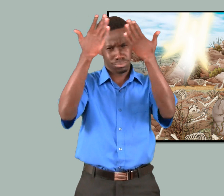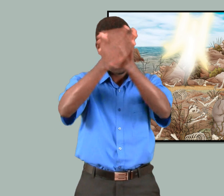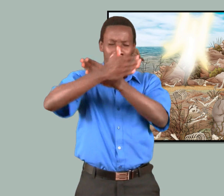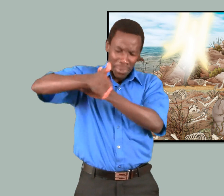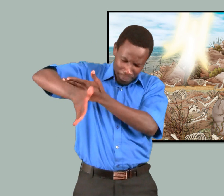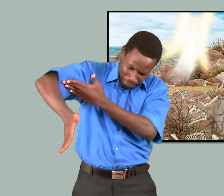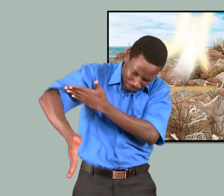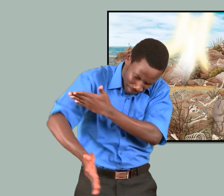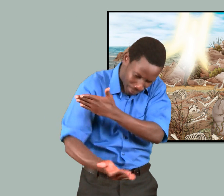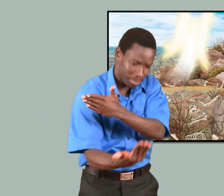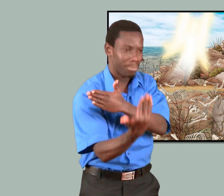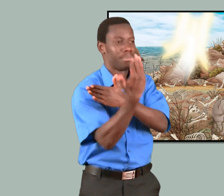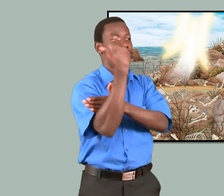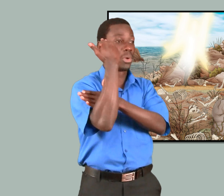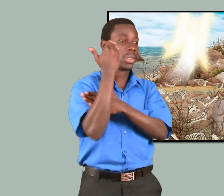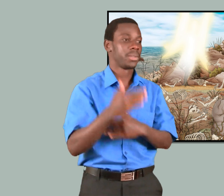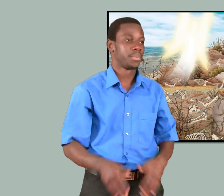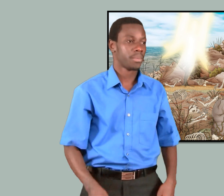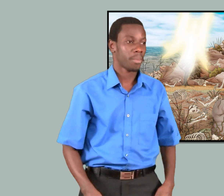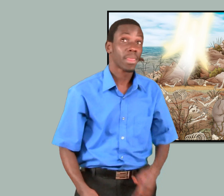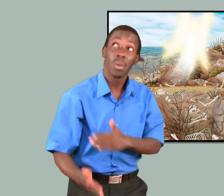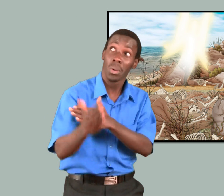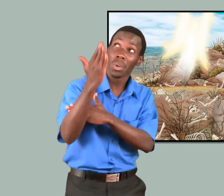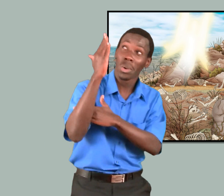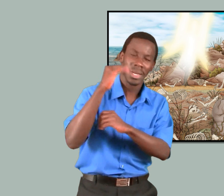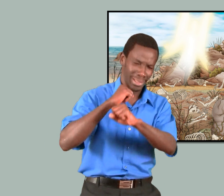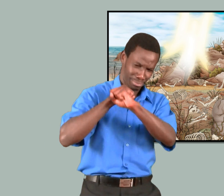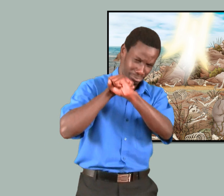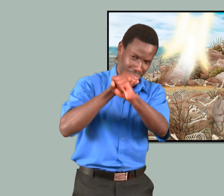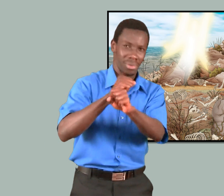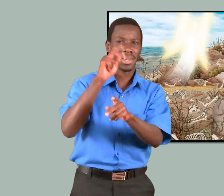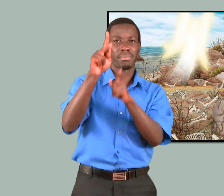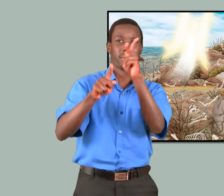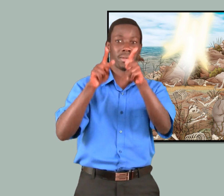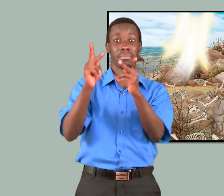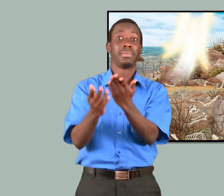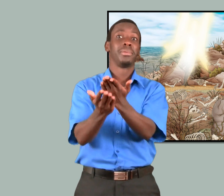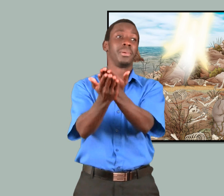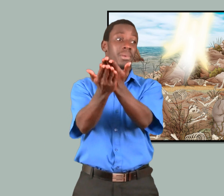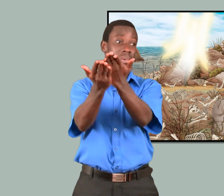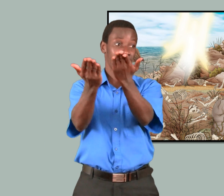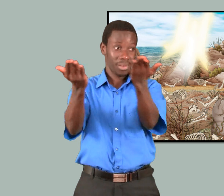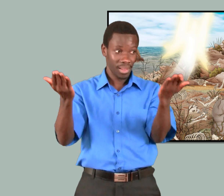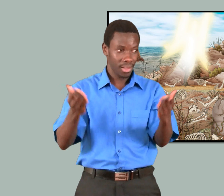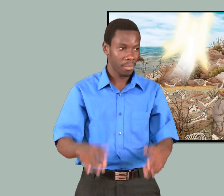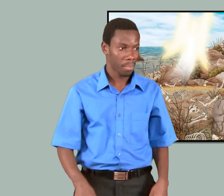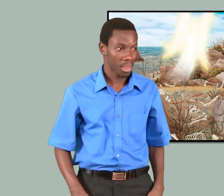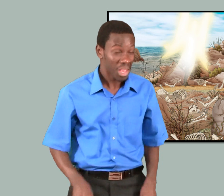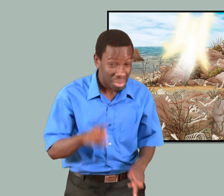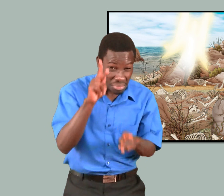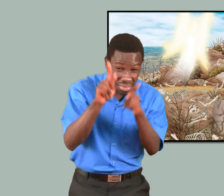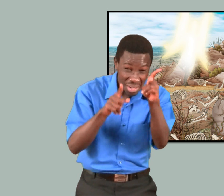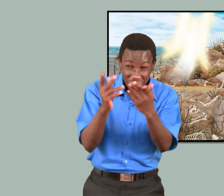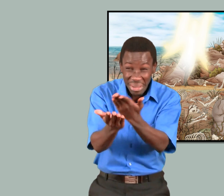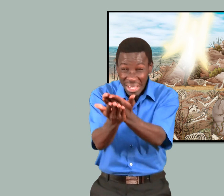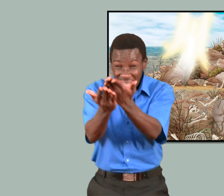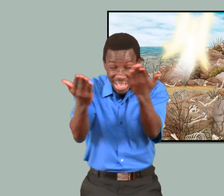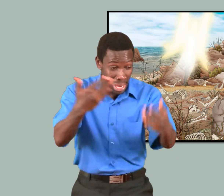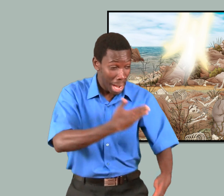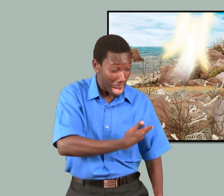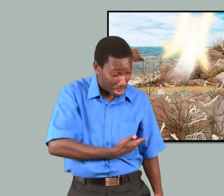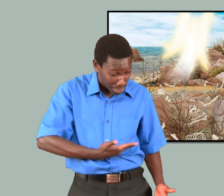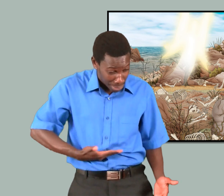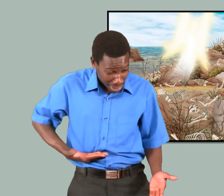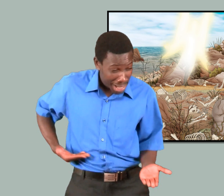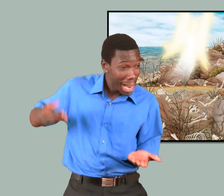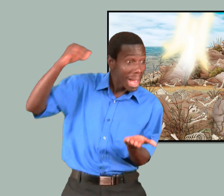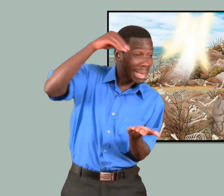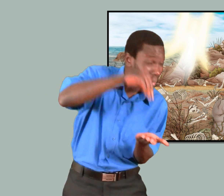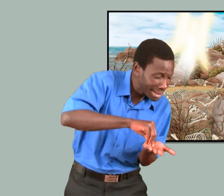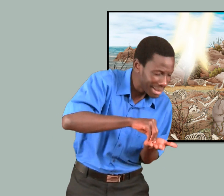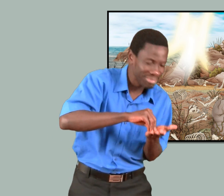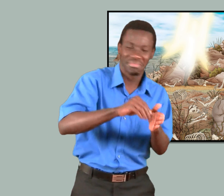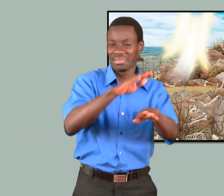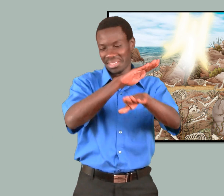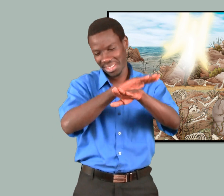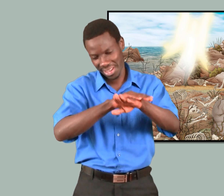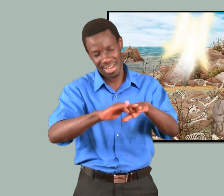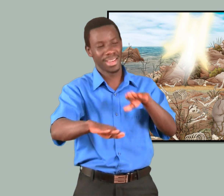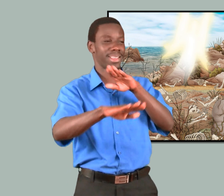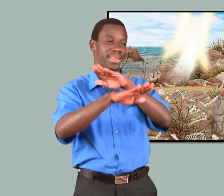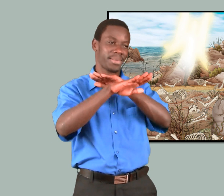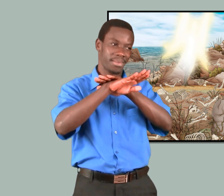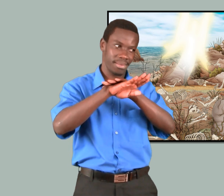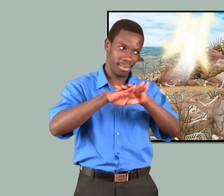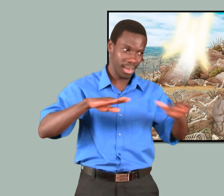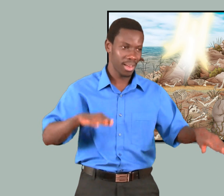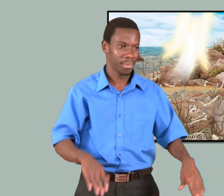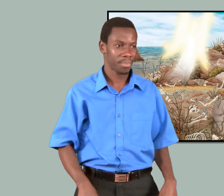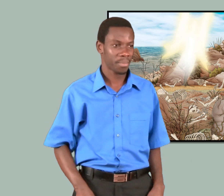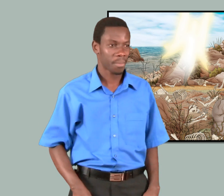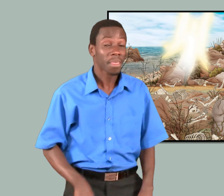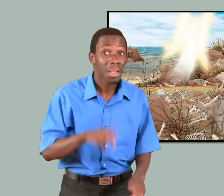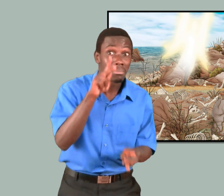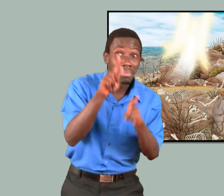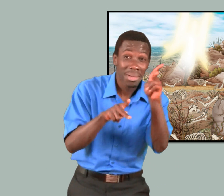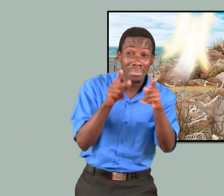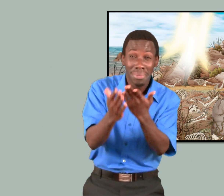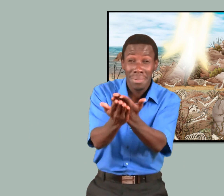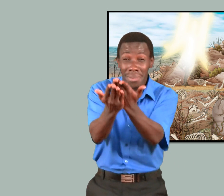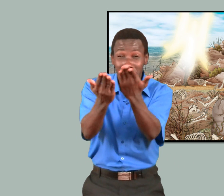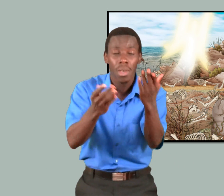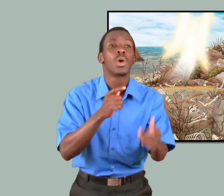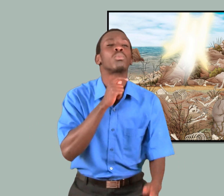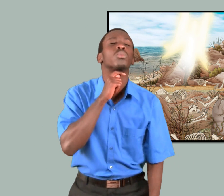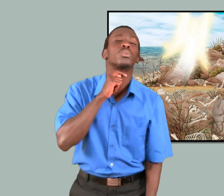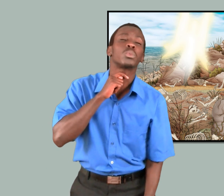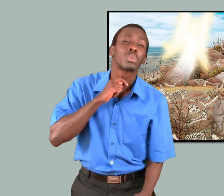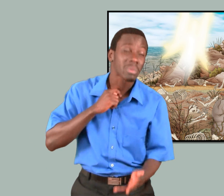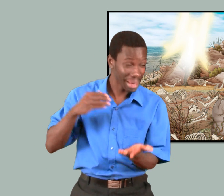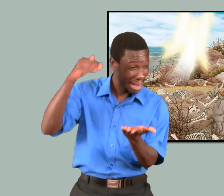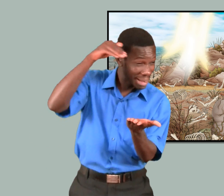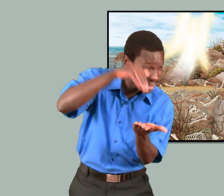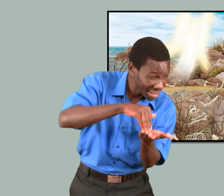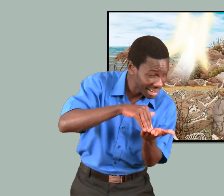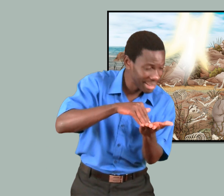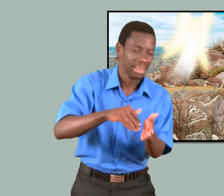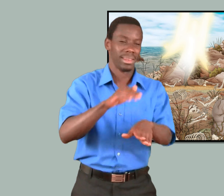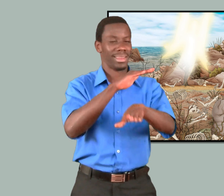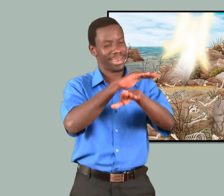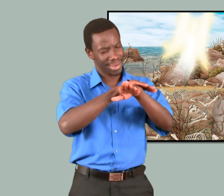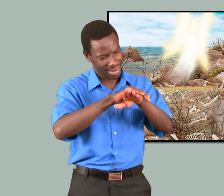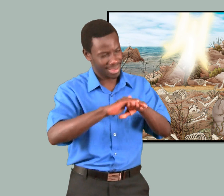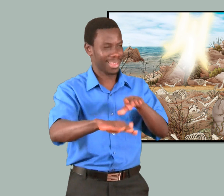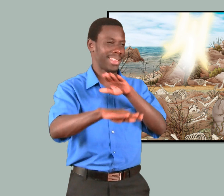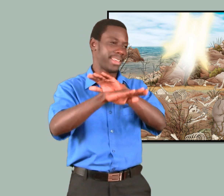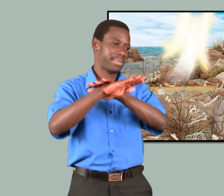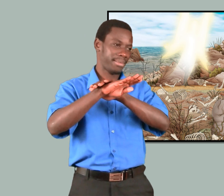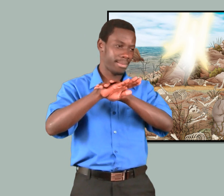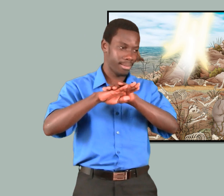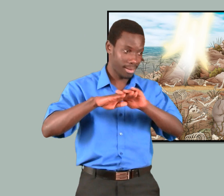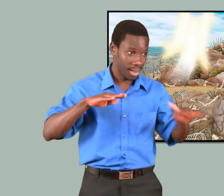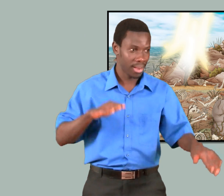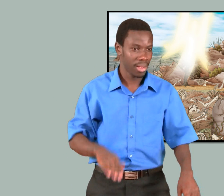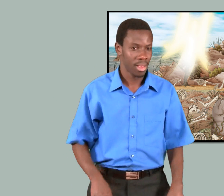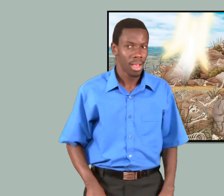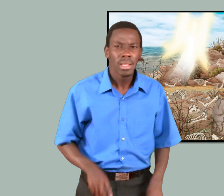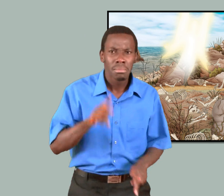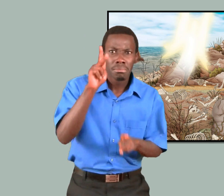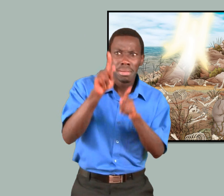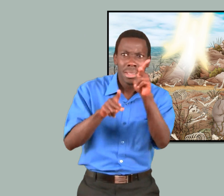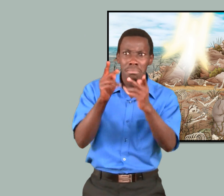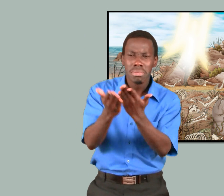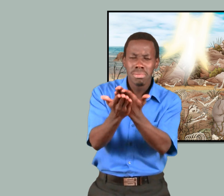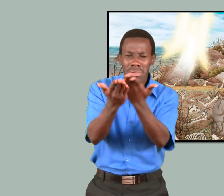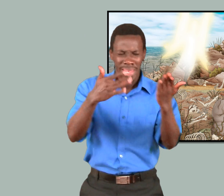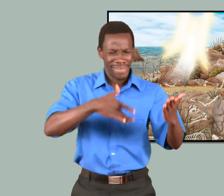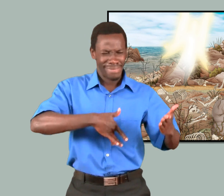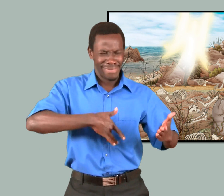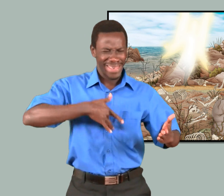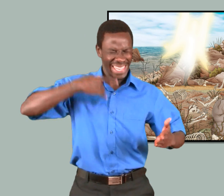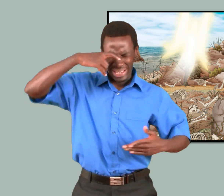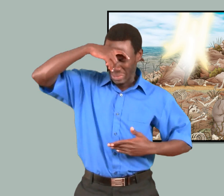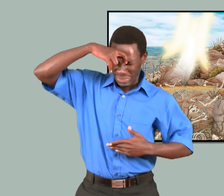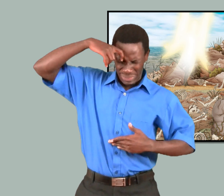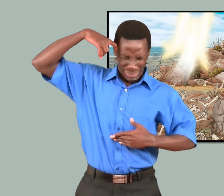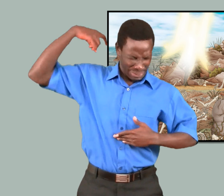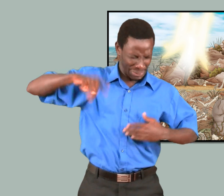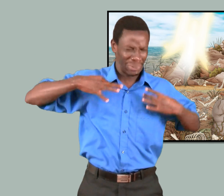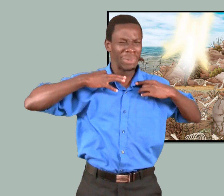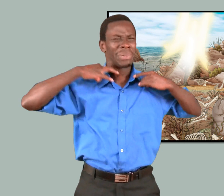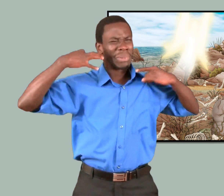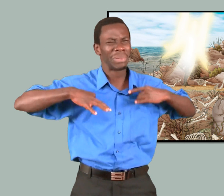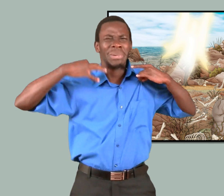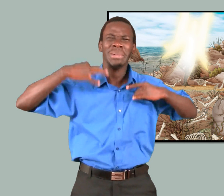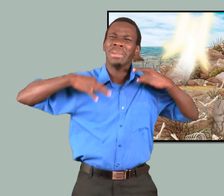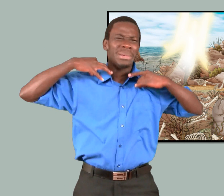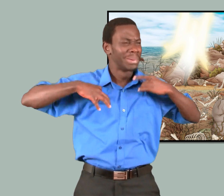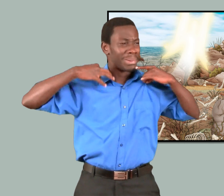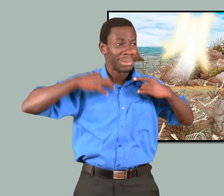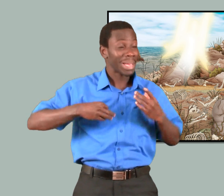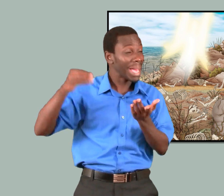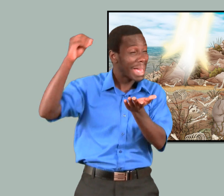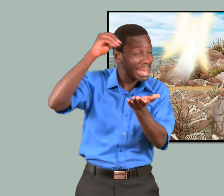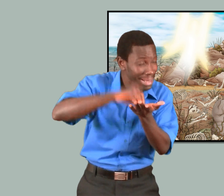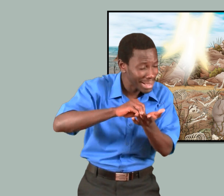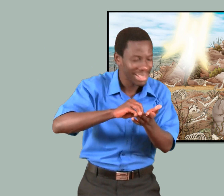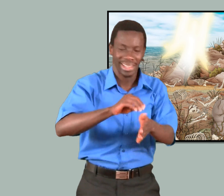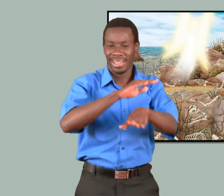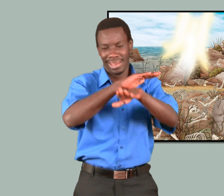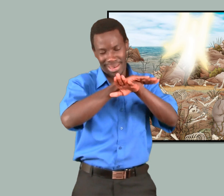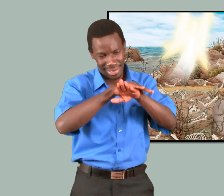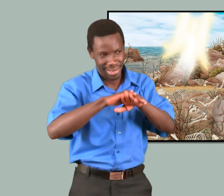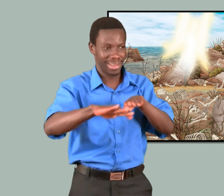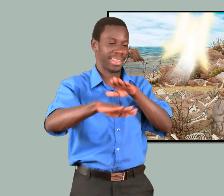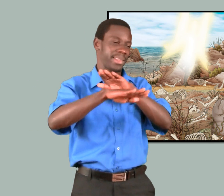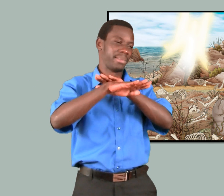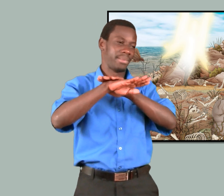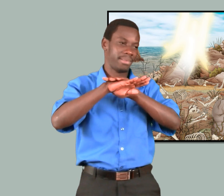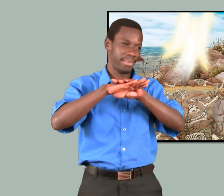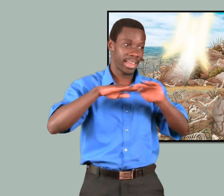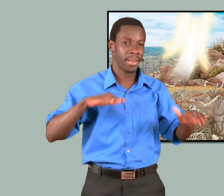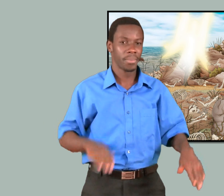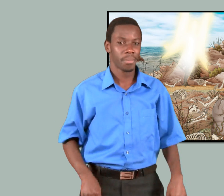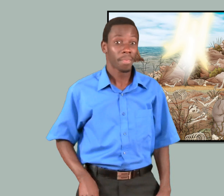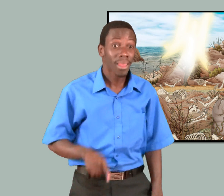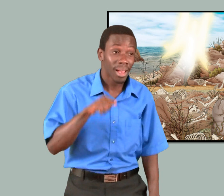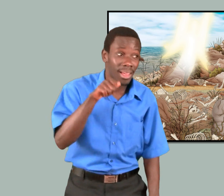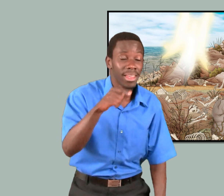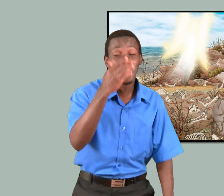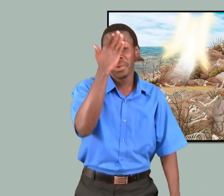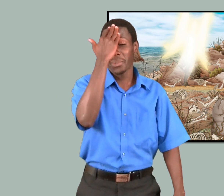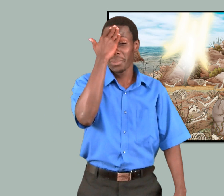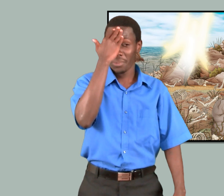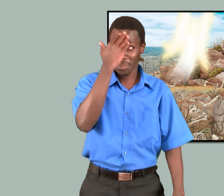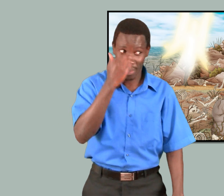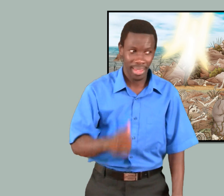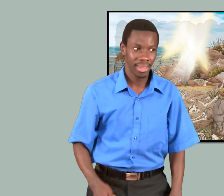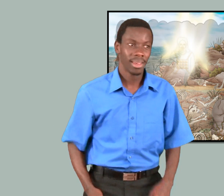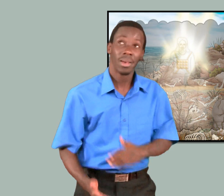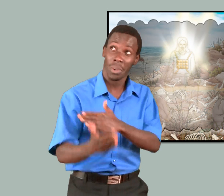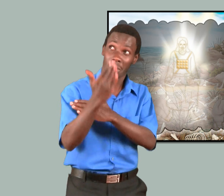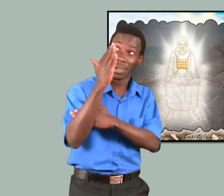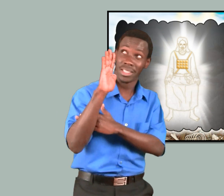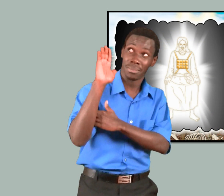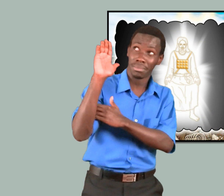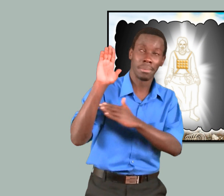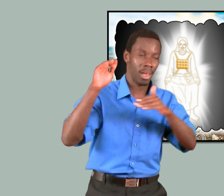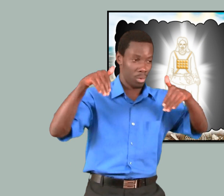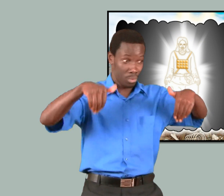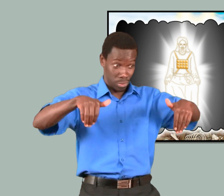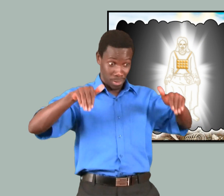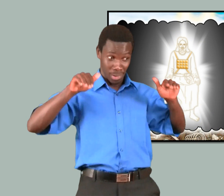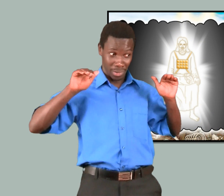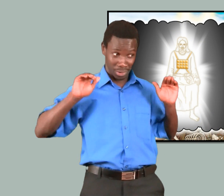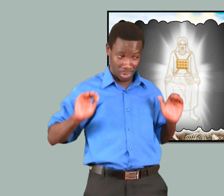So he replied, “These are the ones who have come out of the great tribulation;